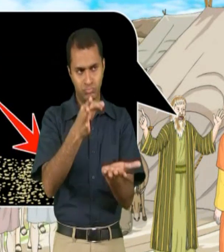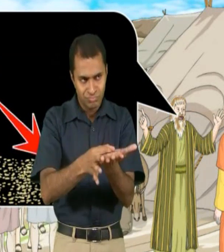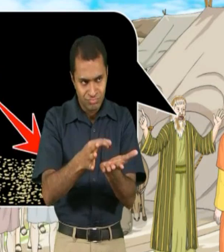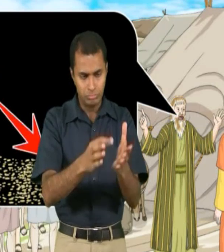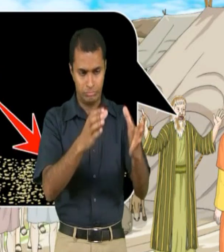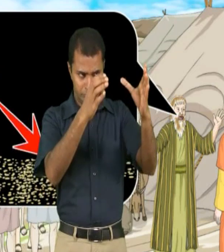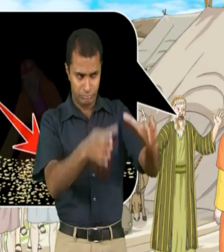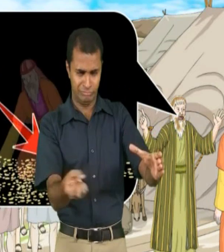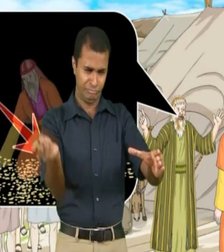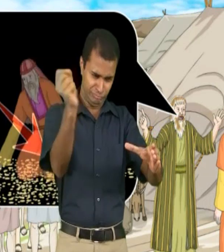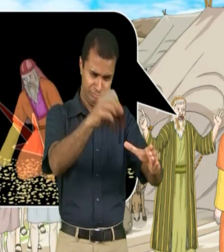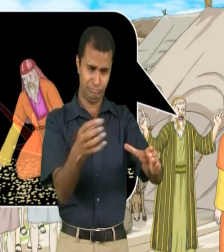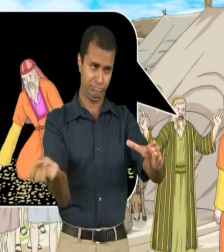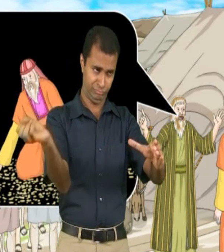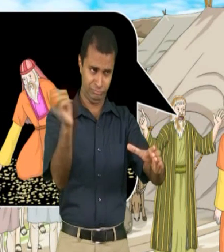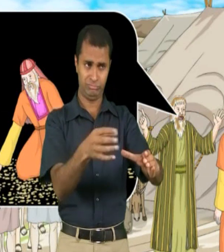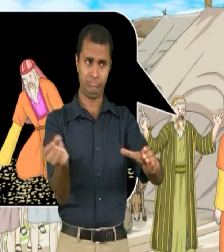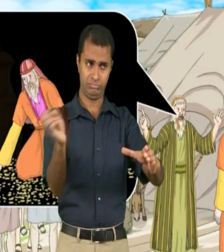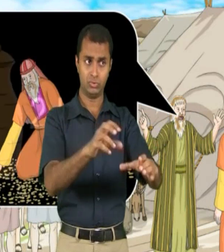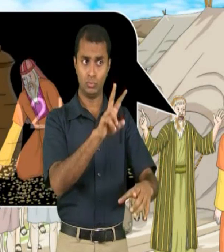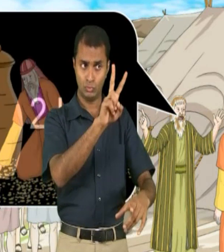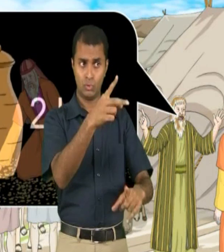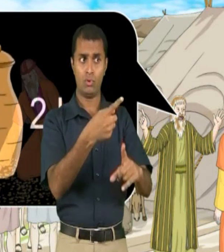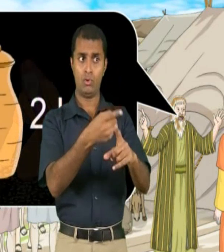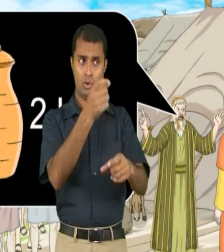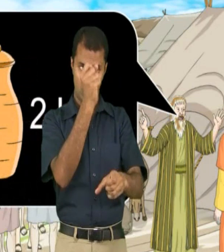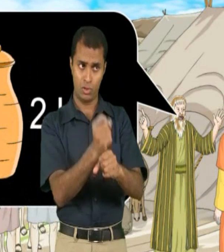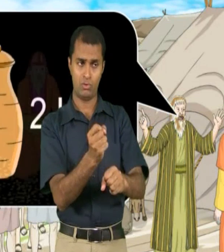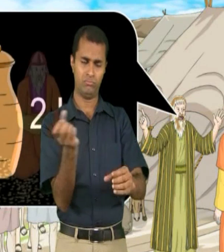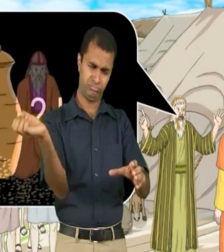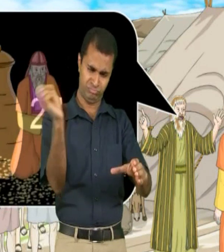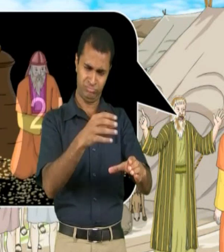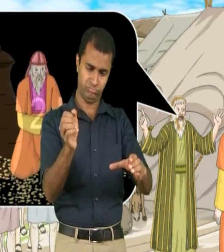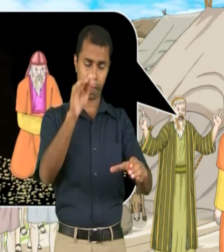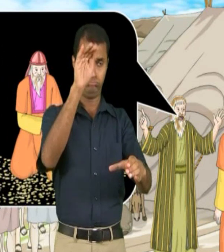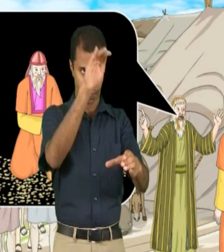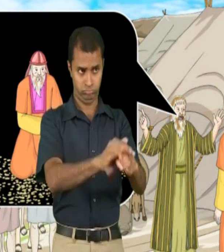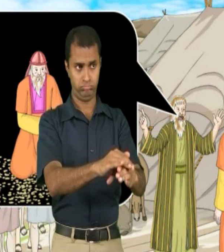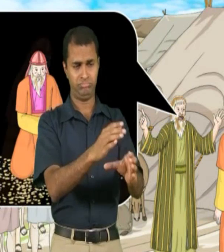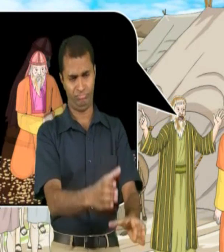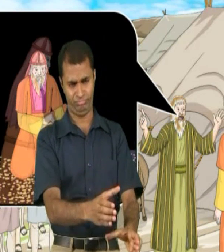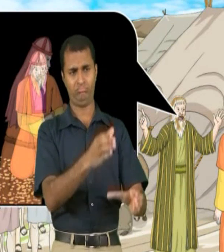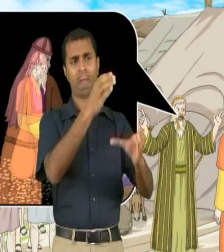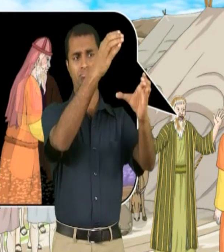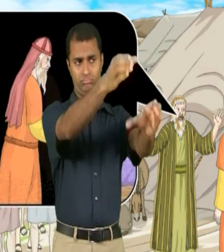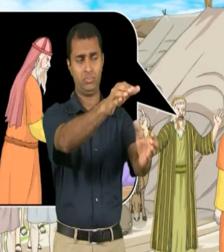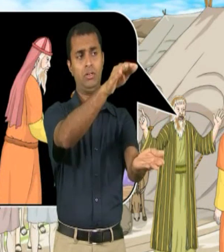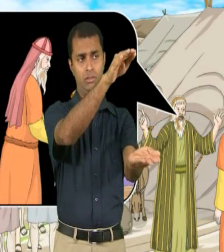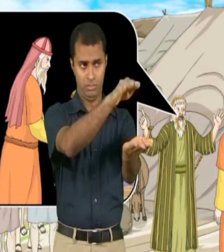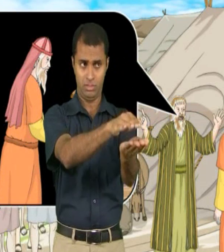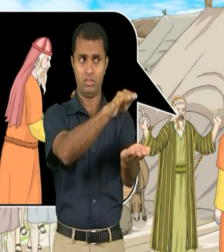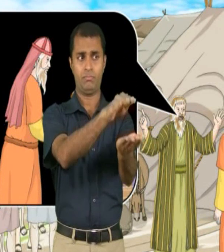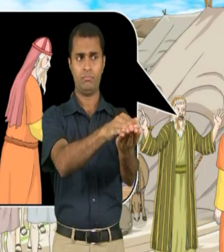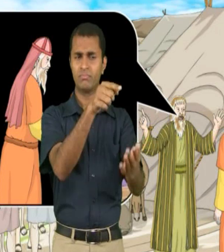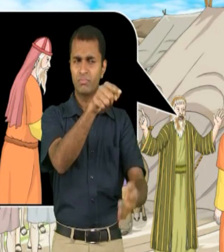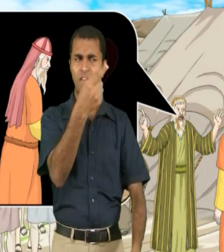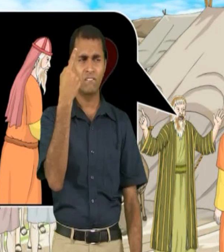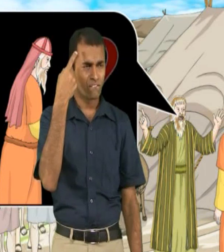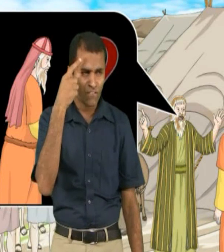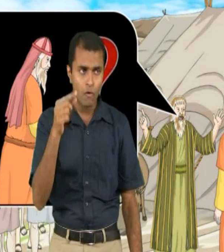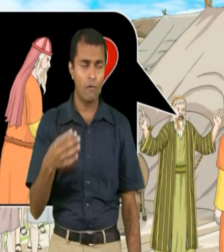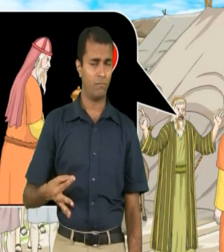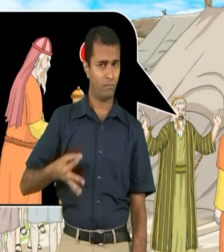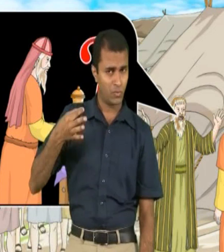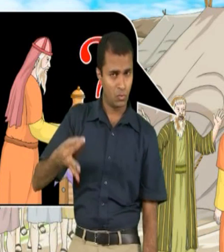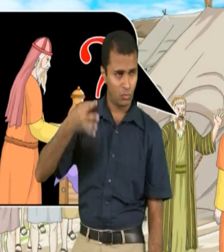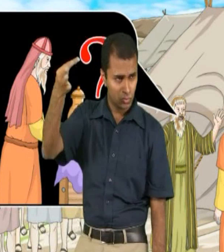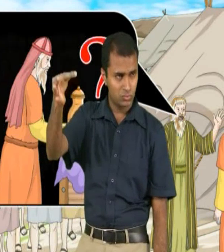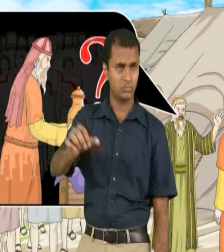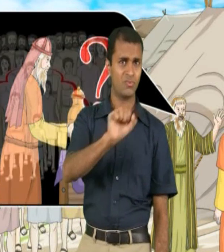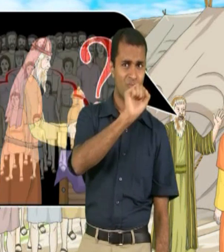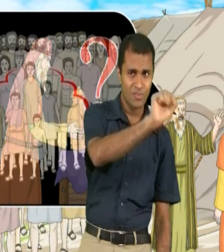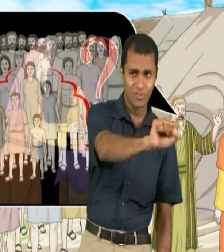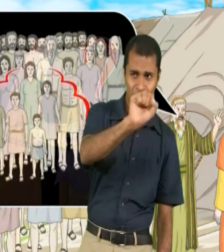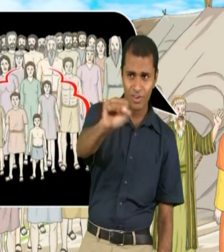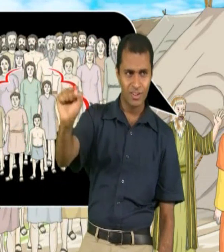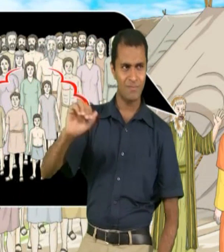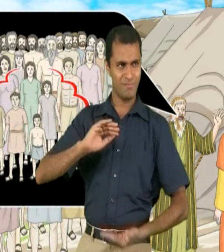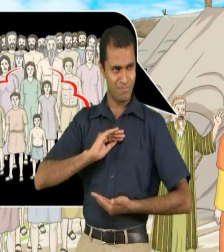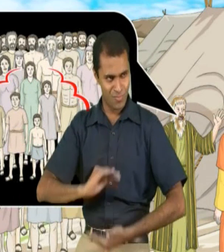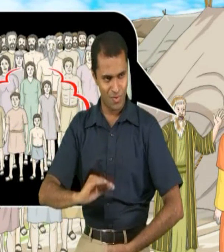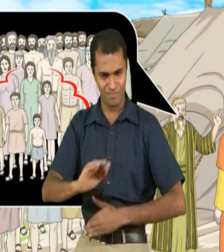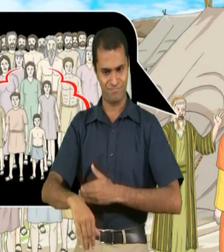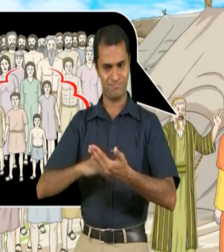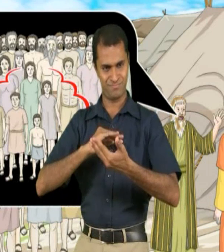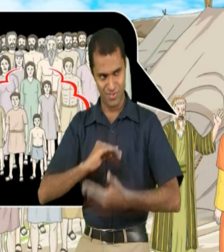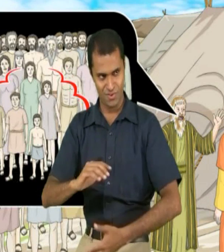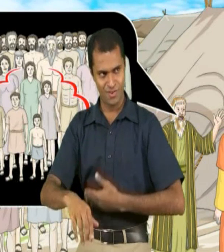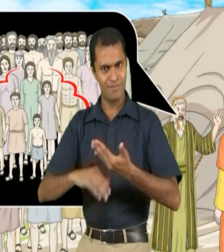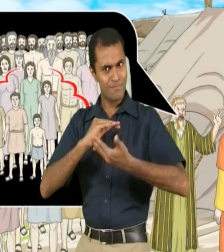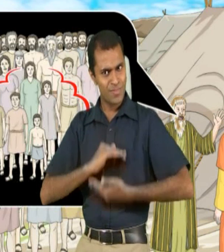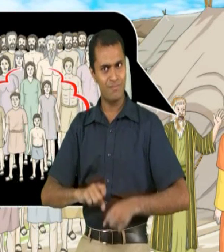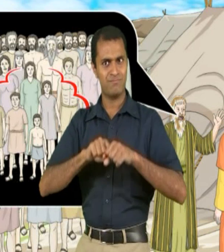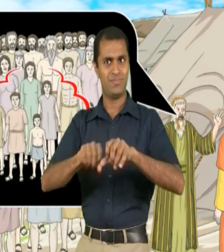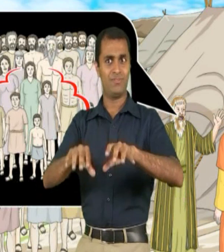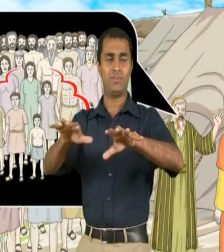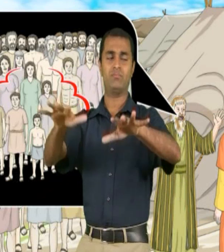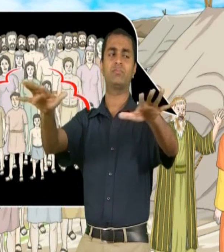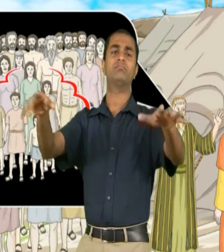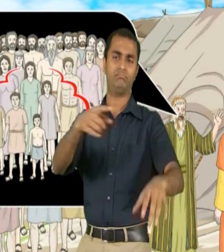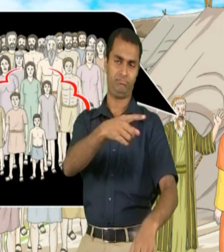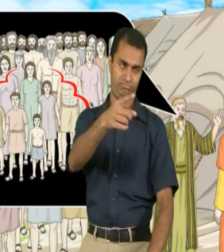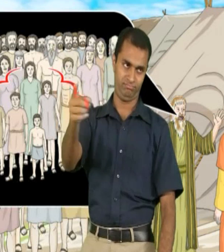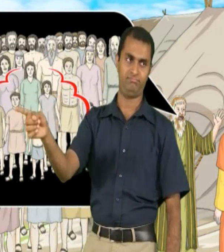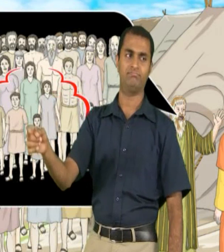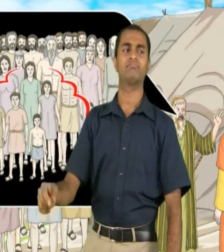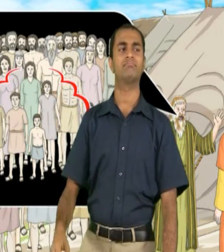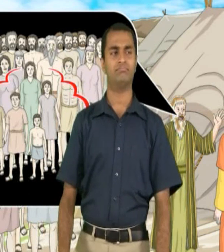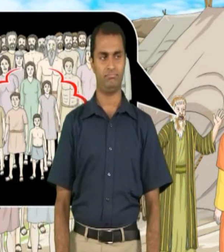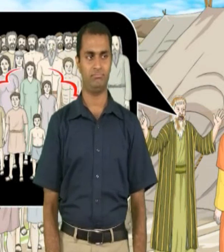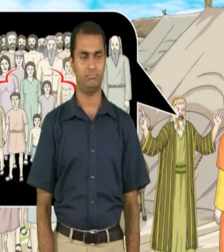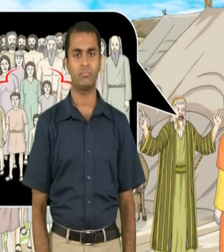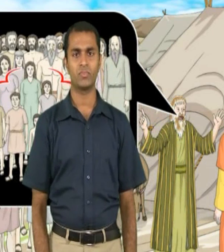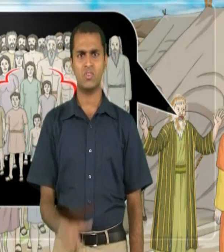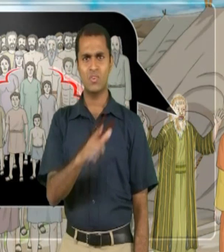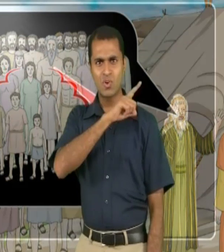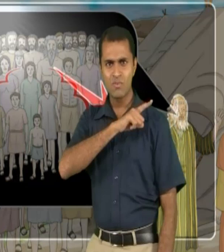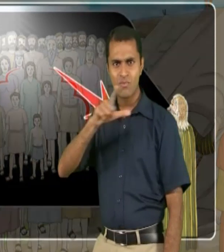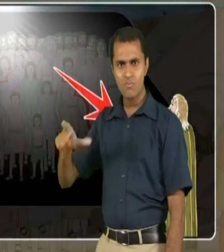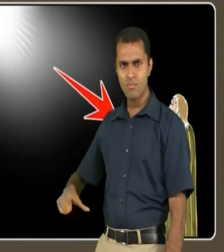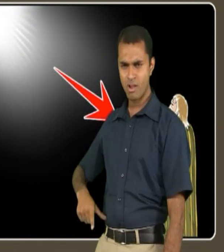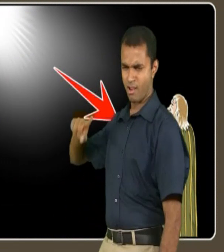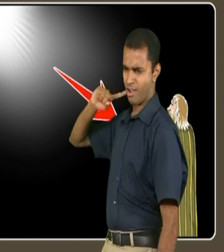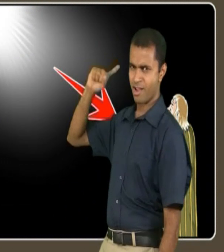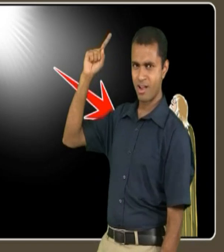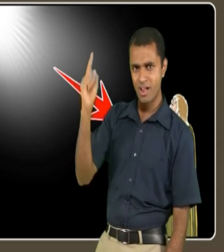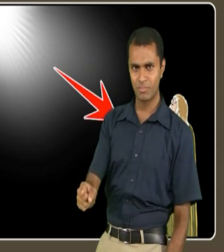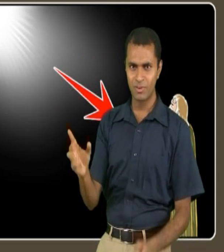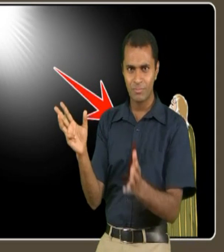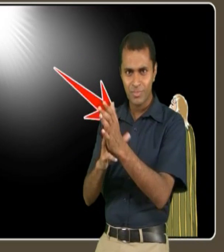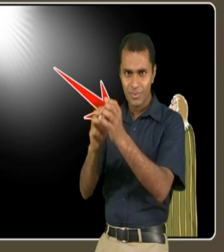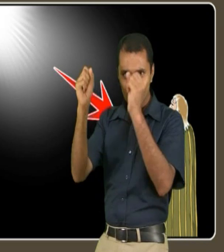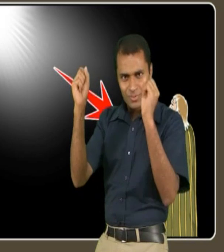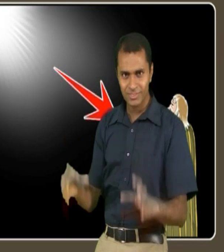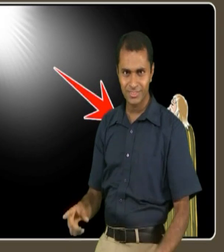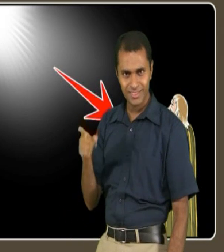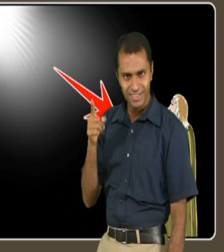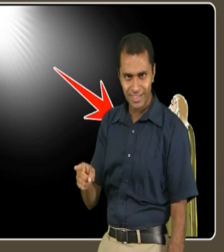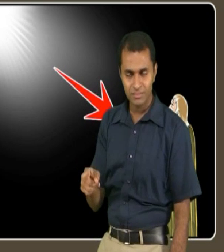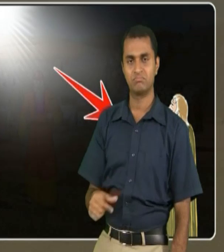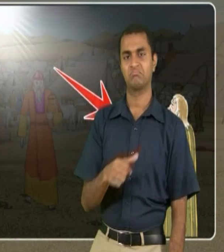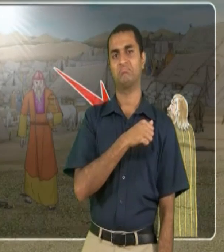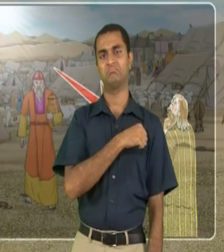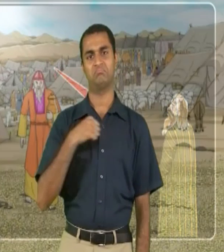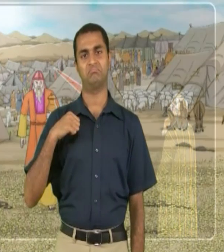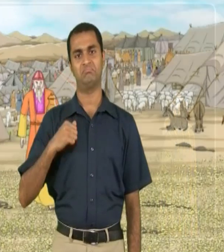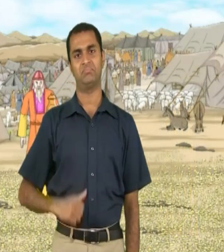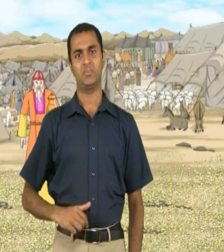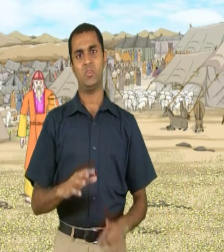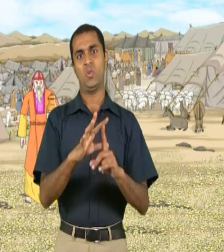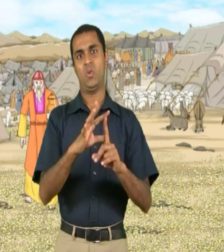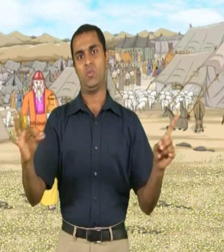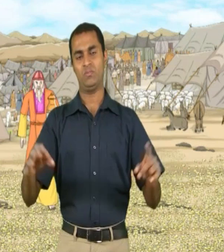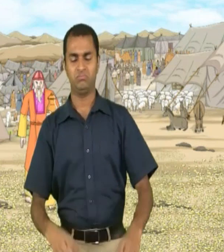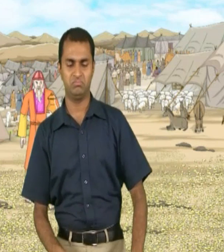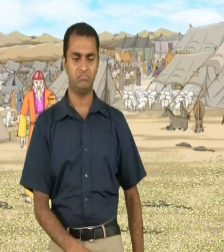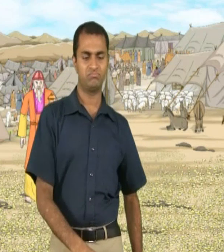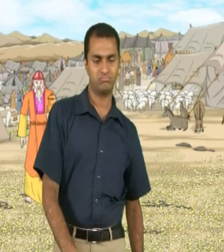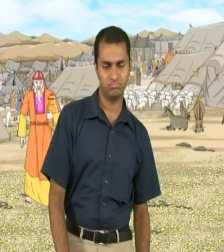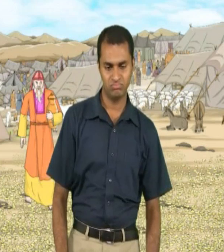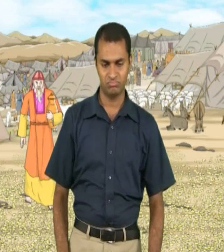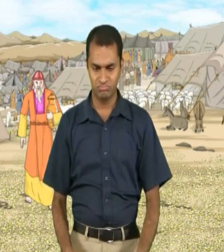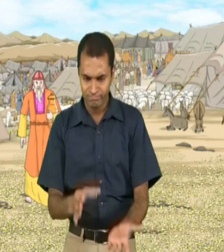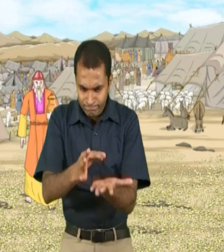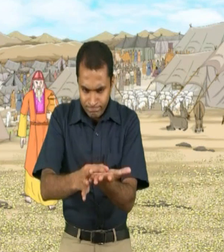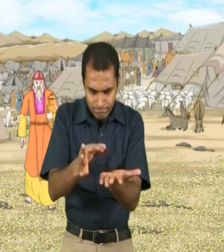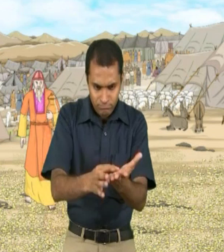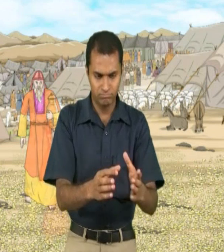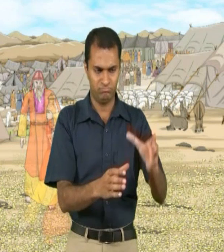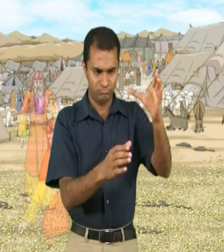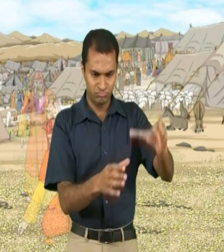Then place it before the LORD to be preserved for the generations to come.”